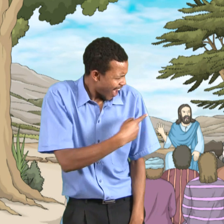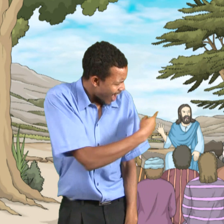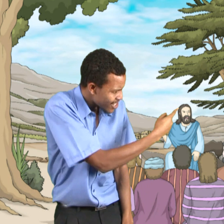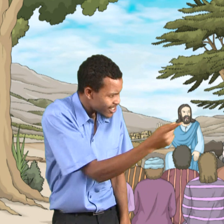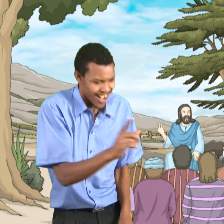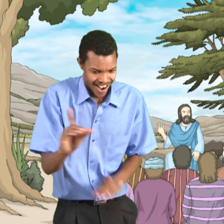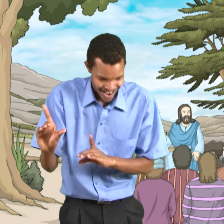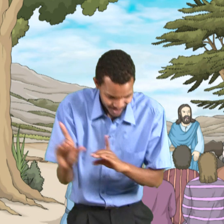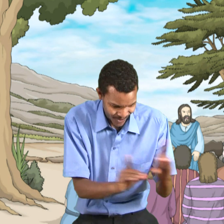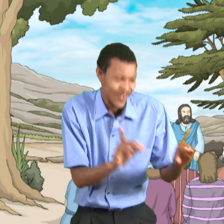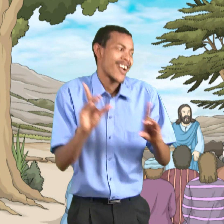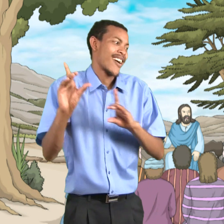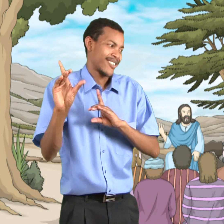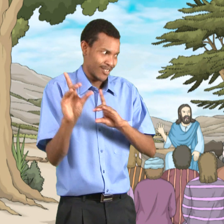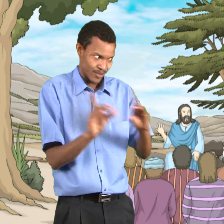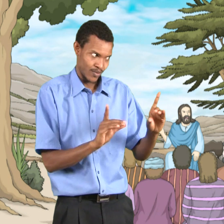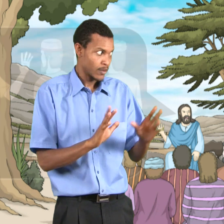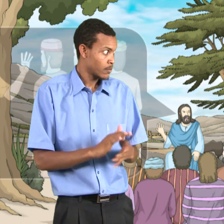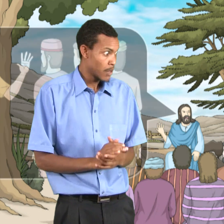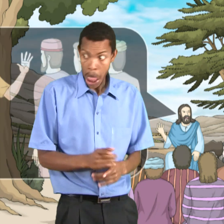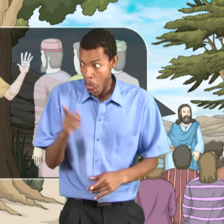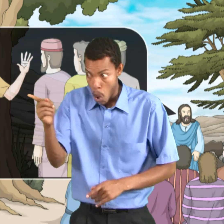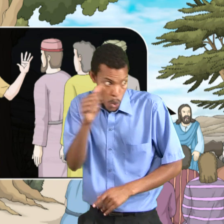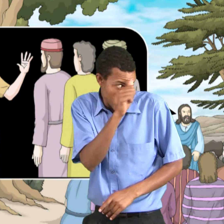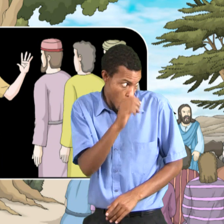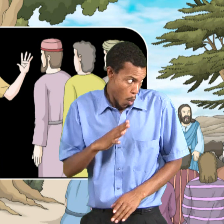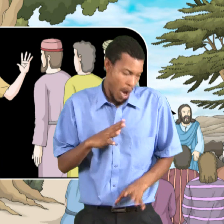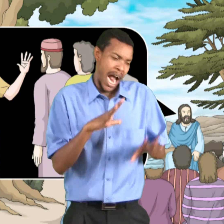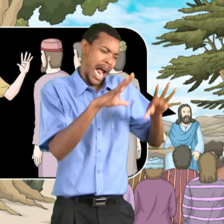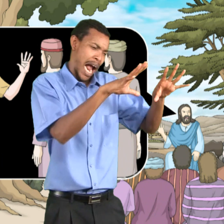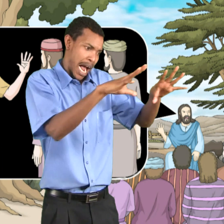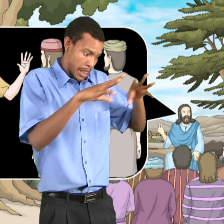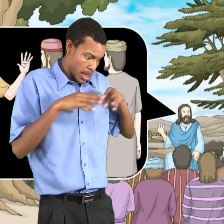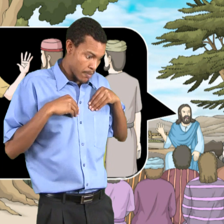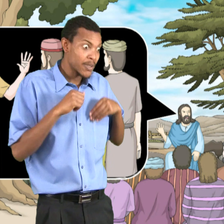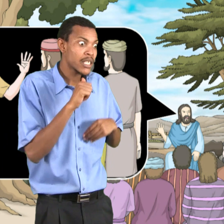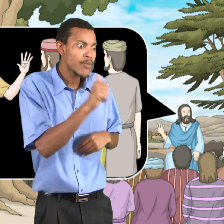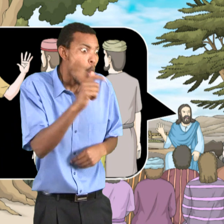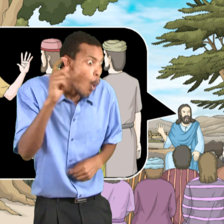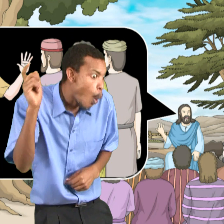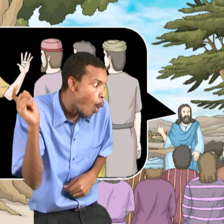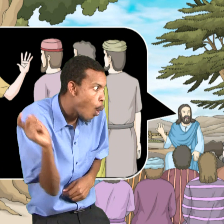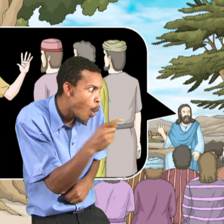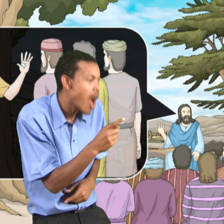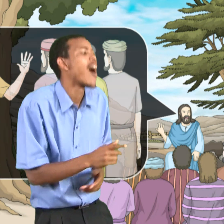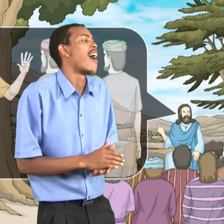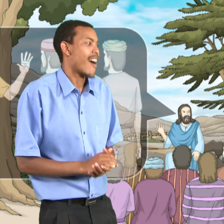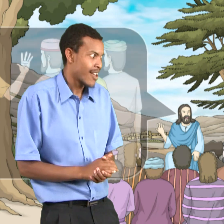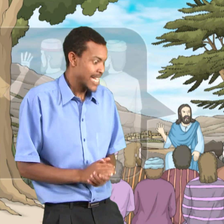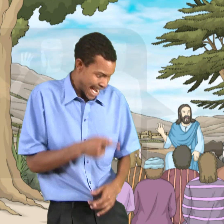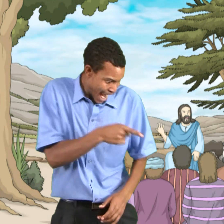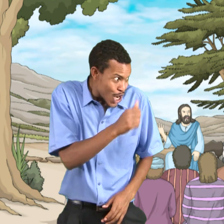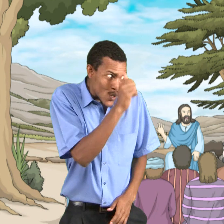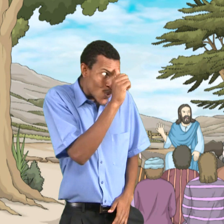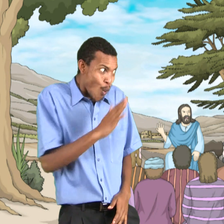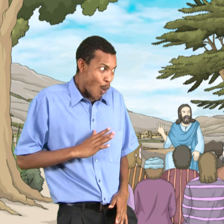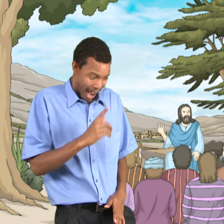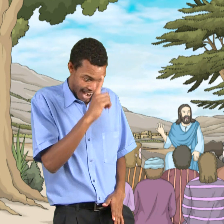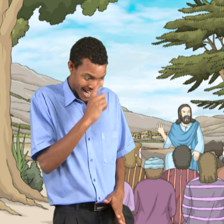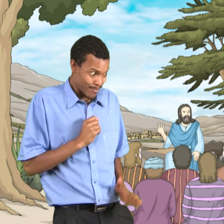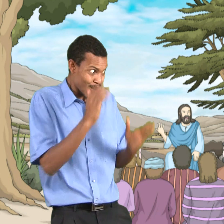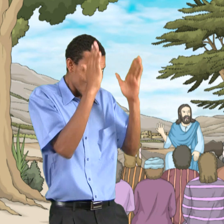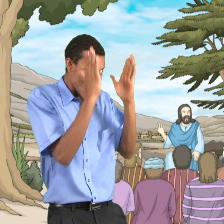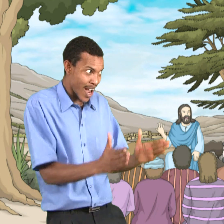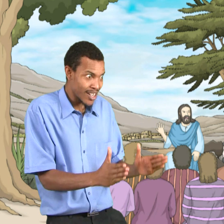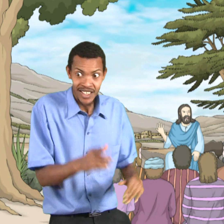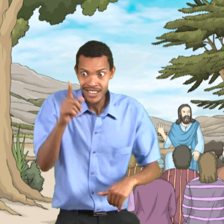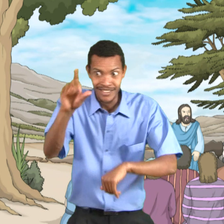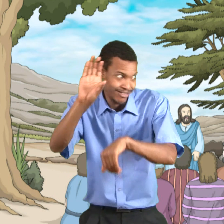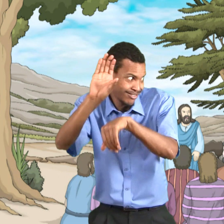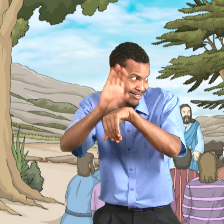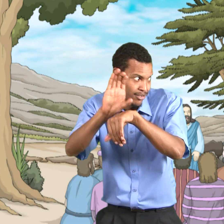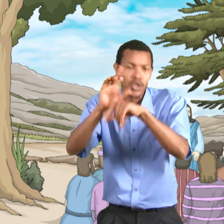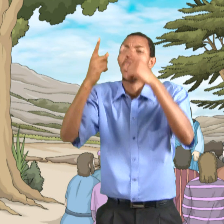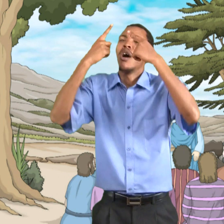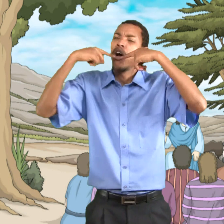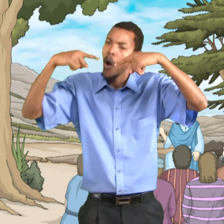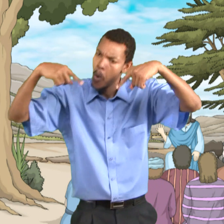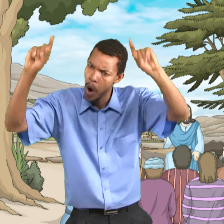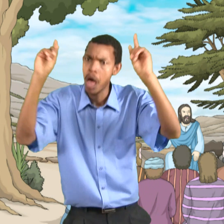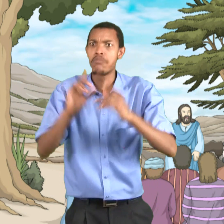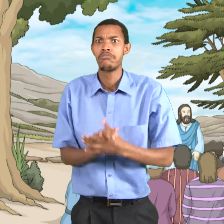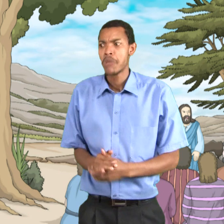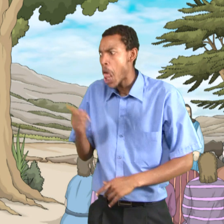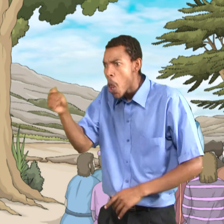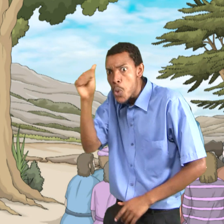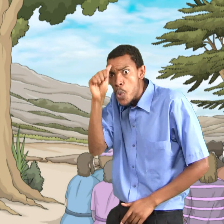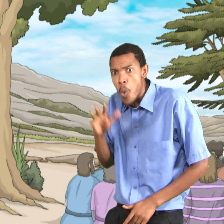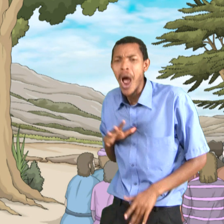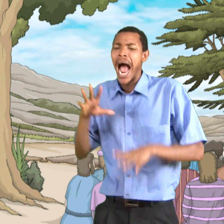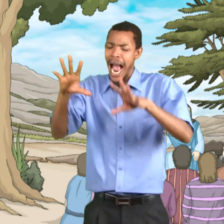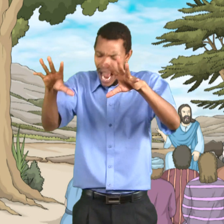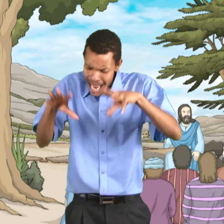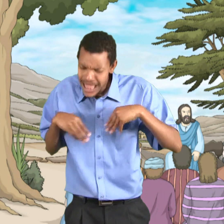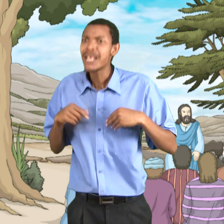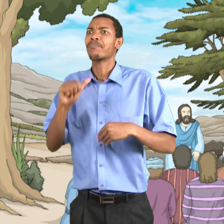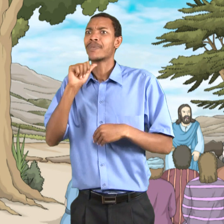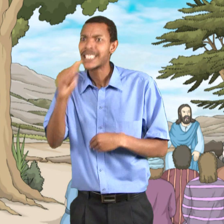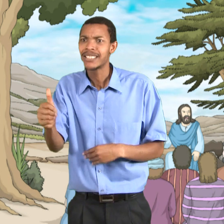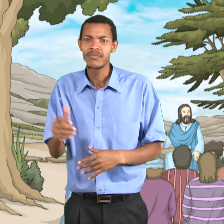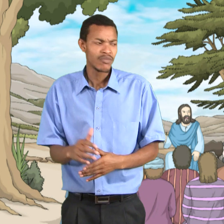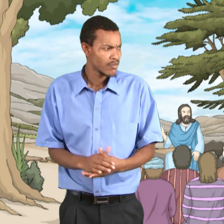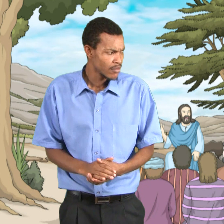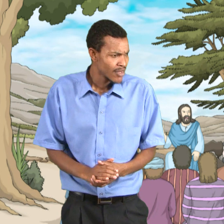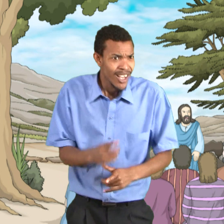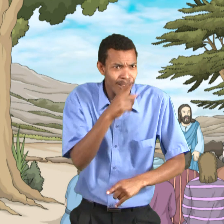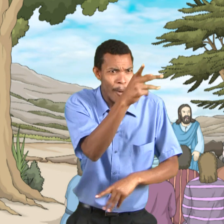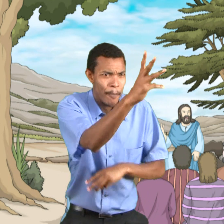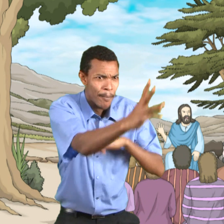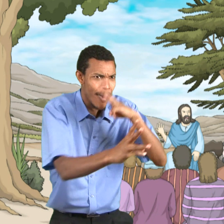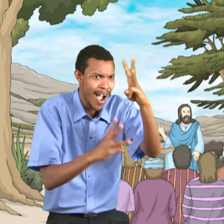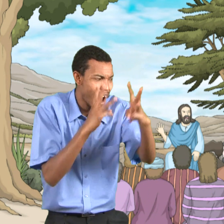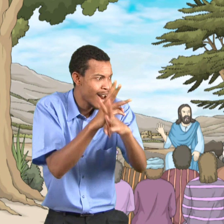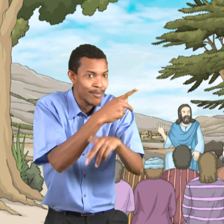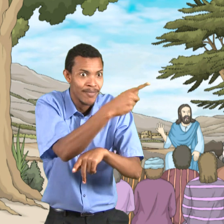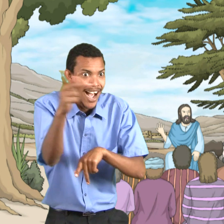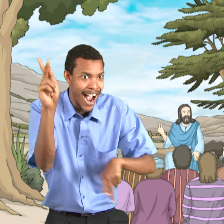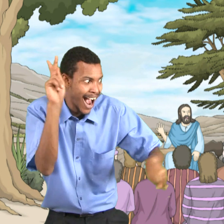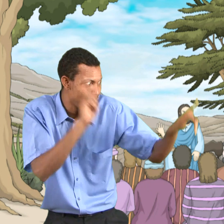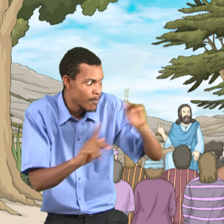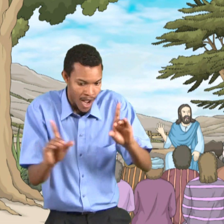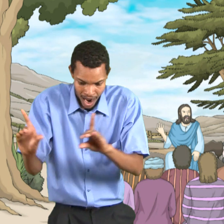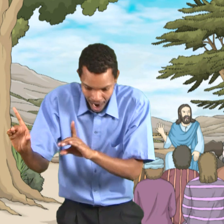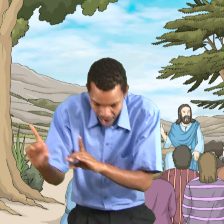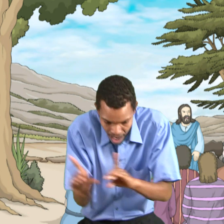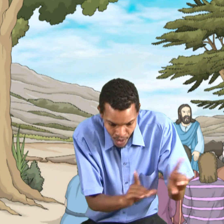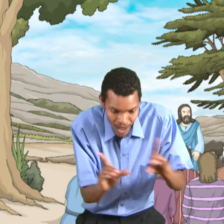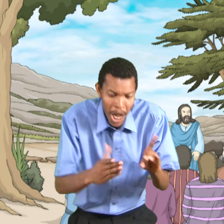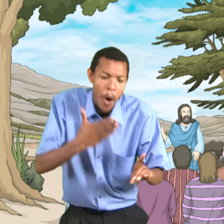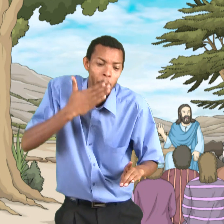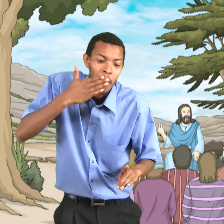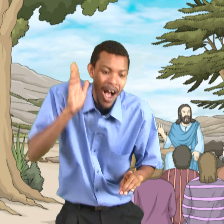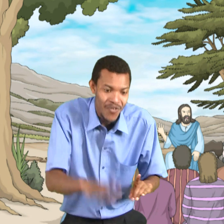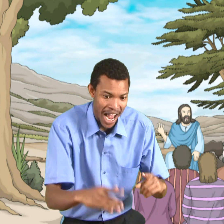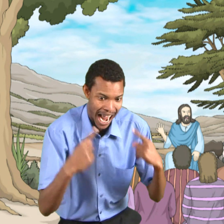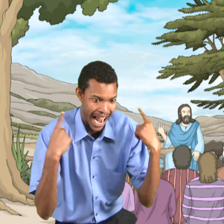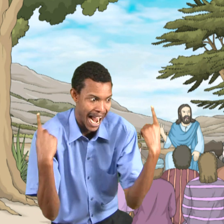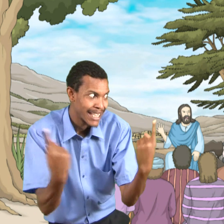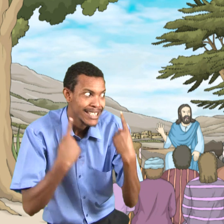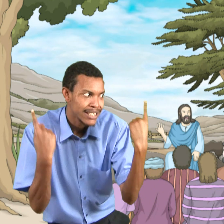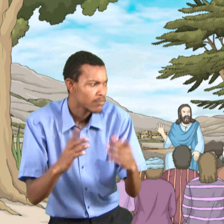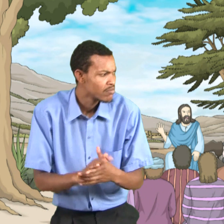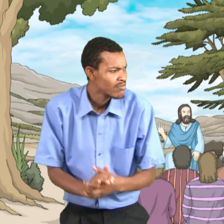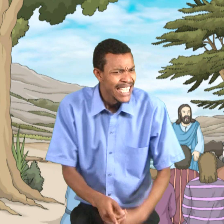If he refuses to listen to them, tell it to the church.